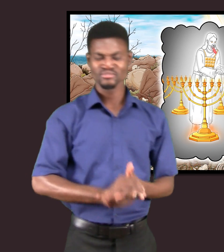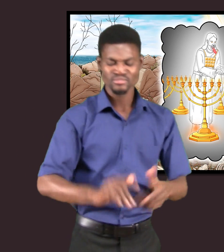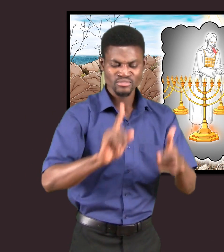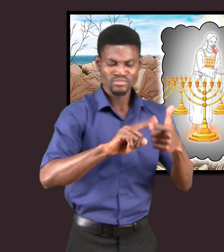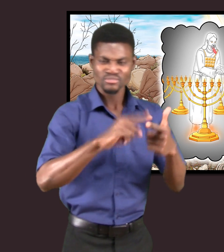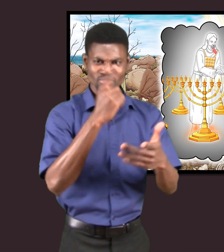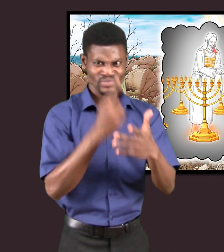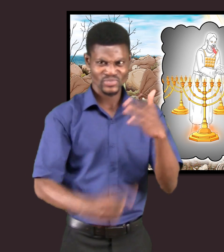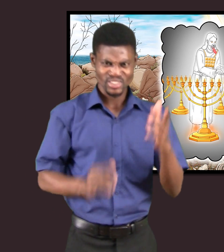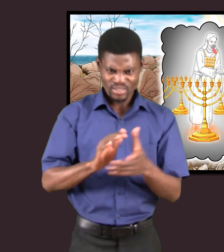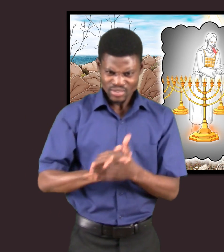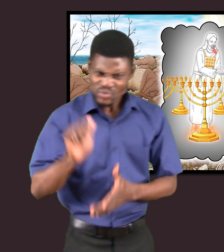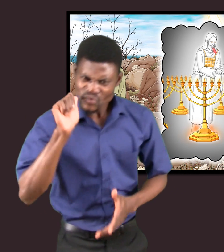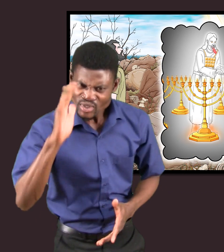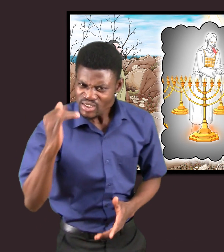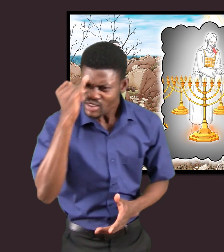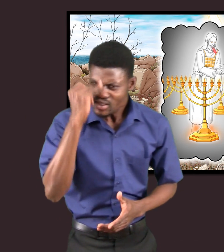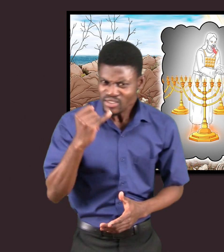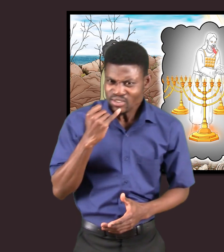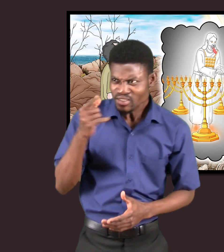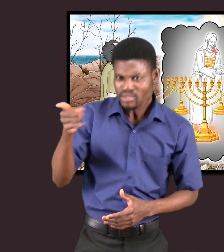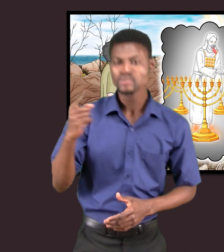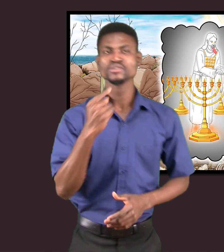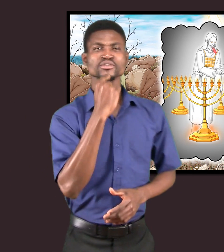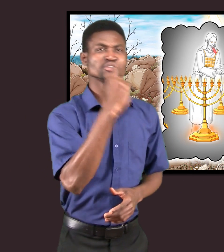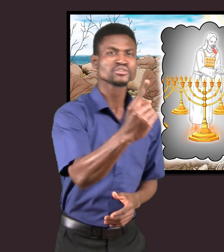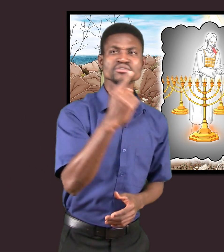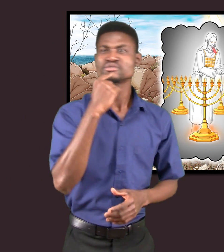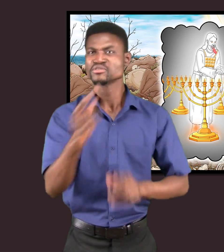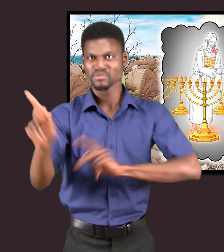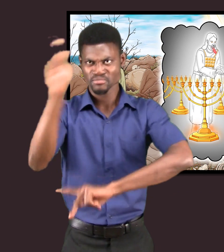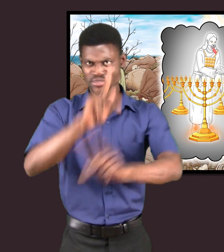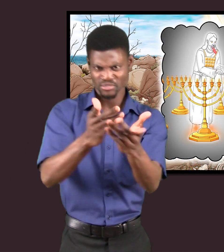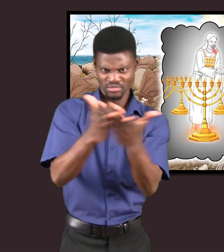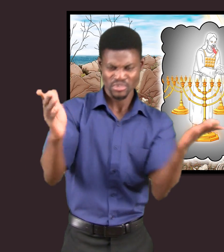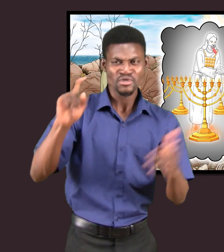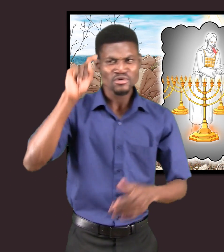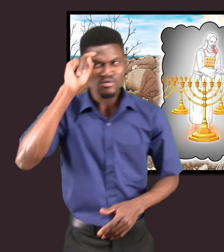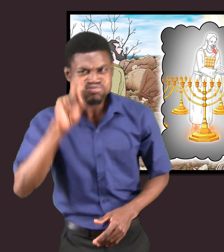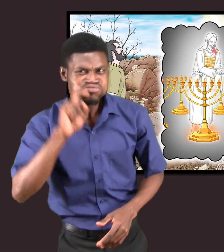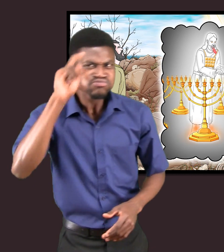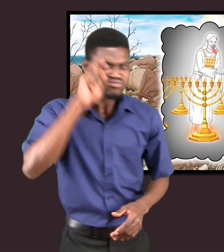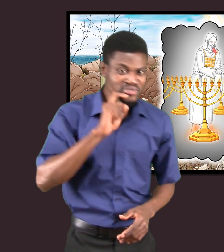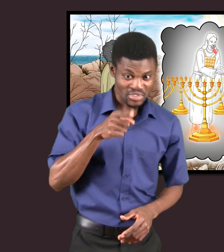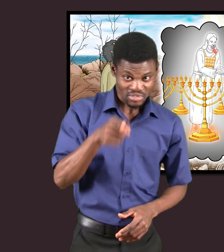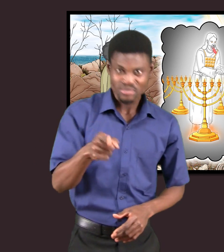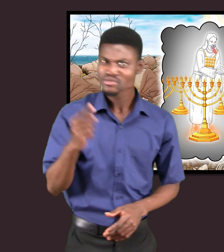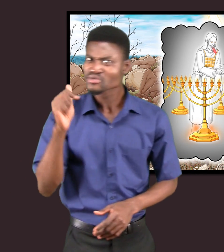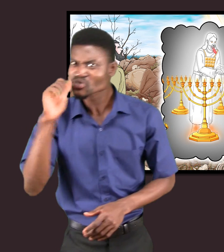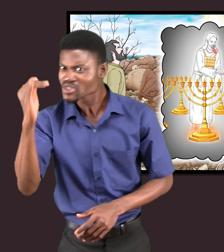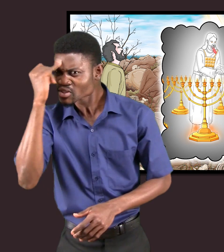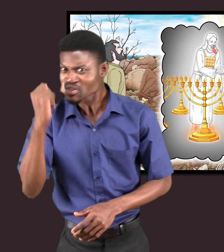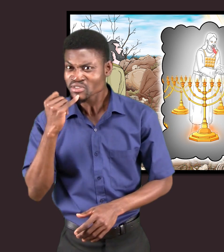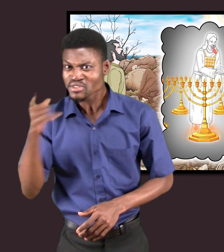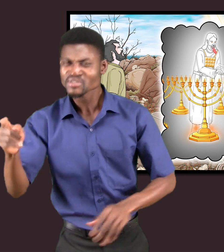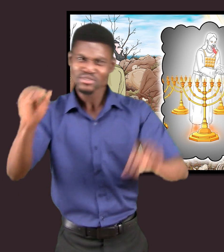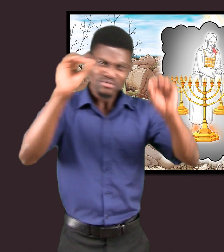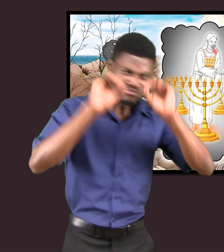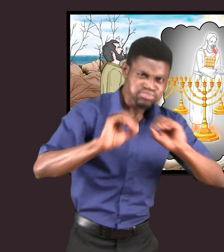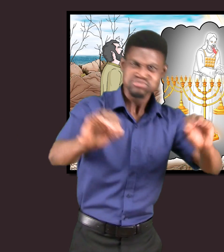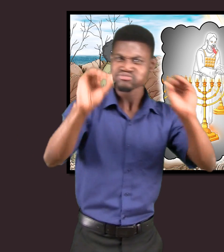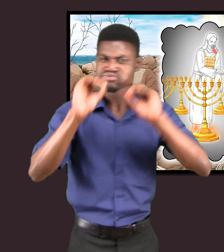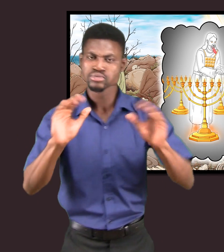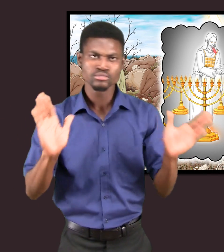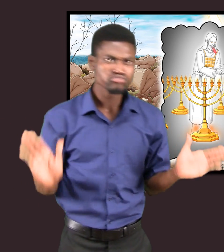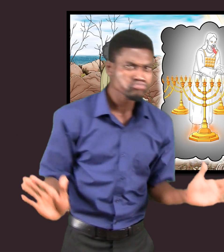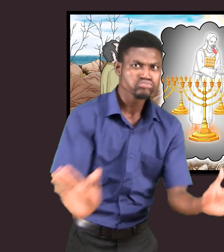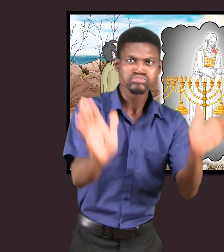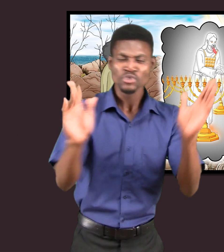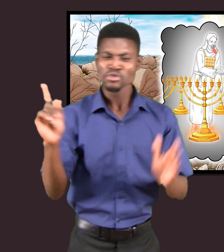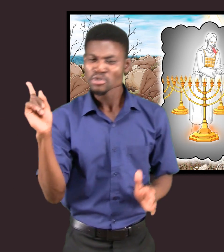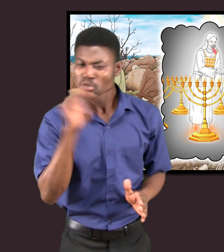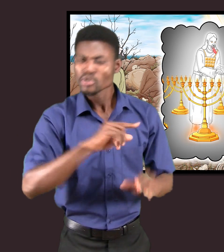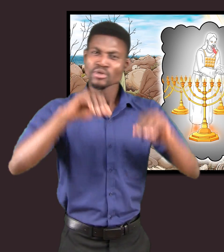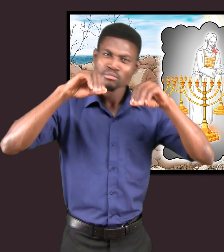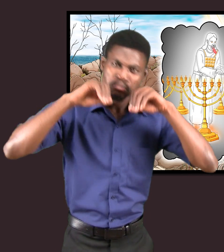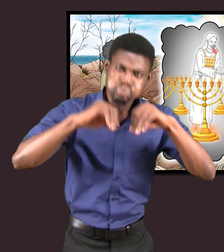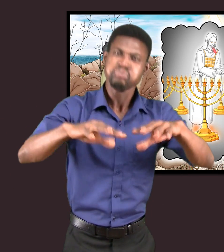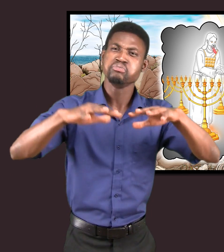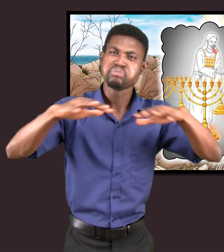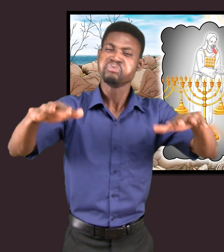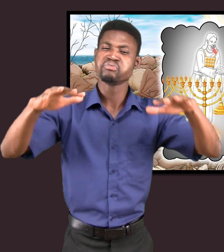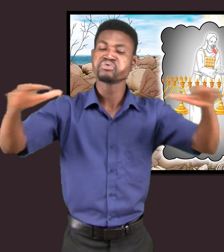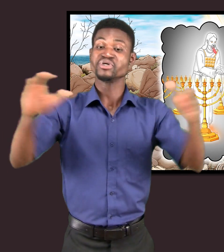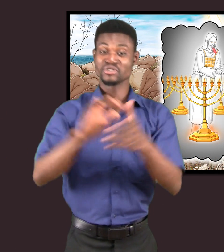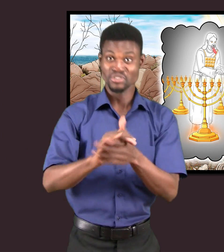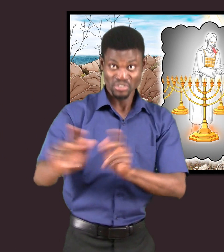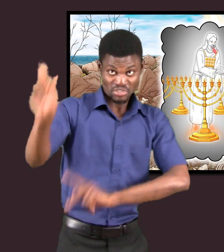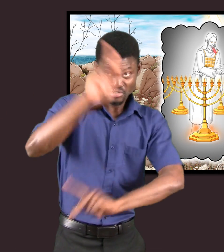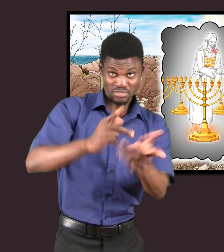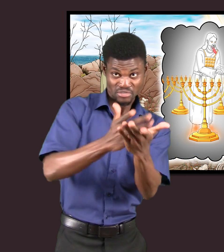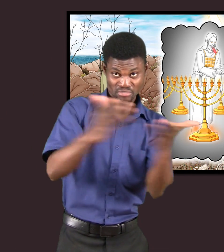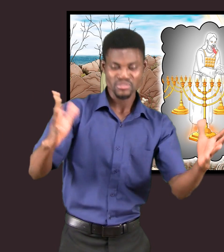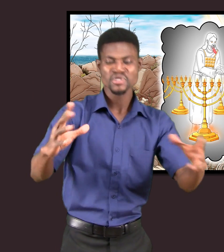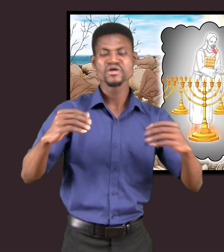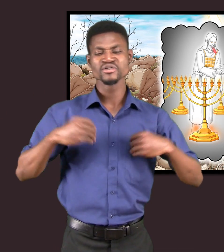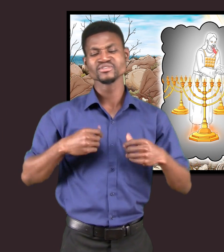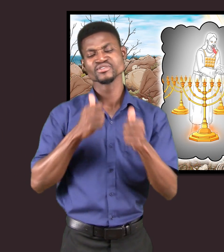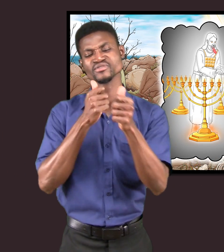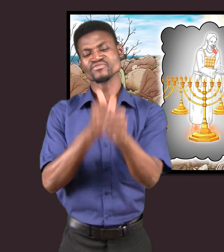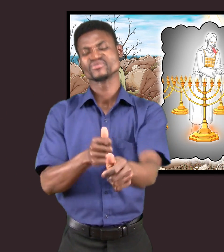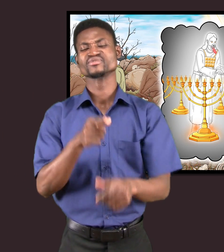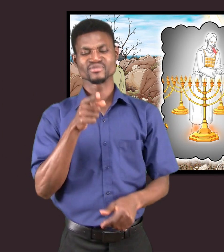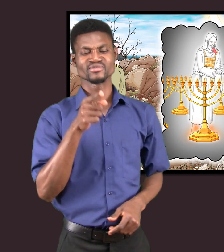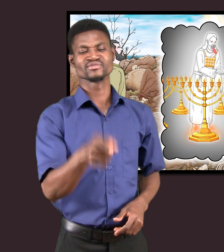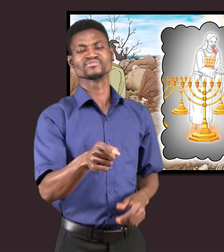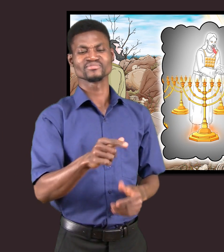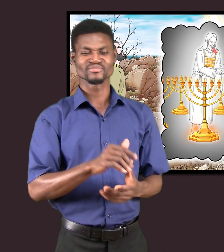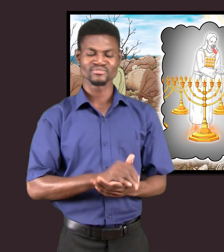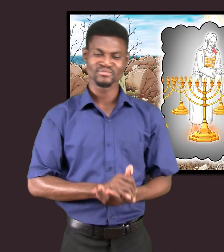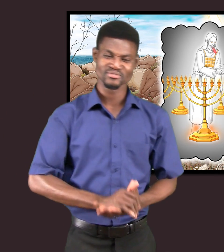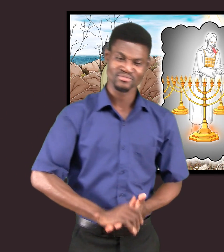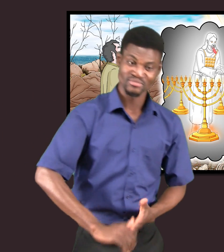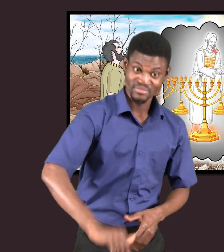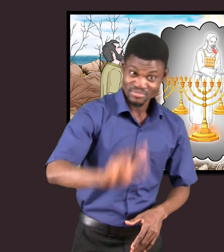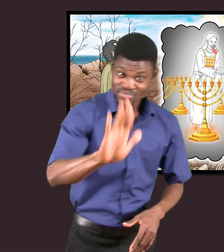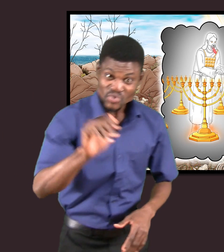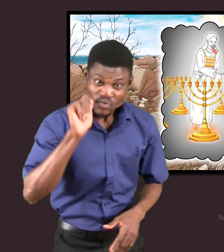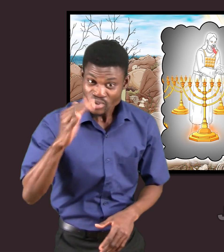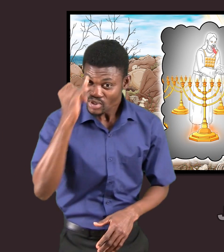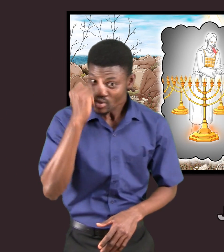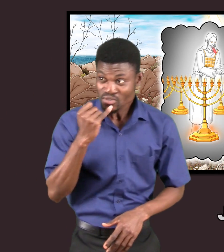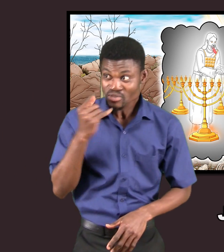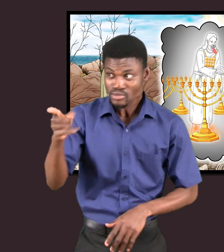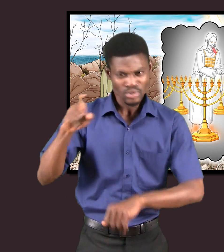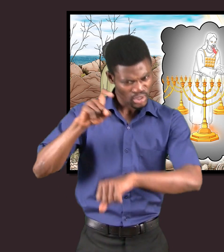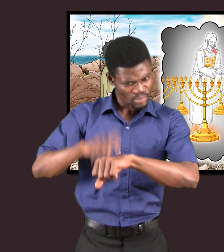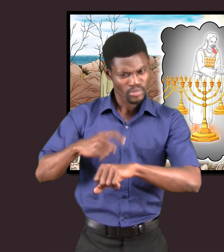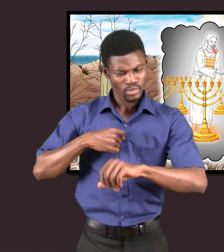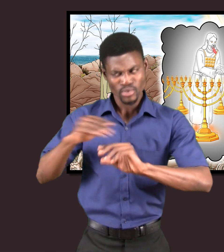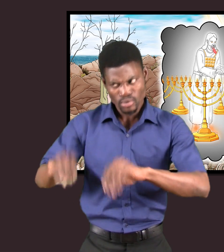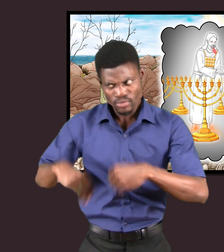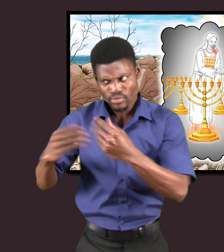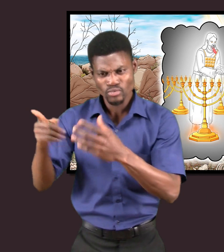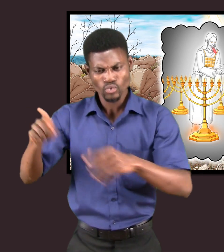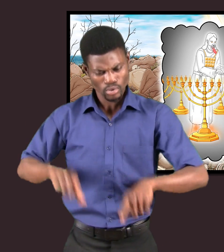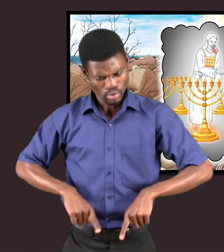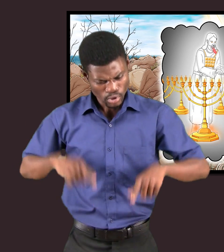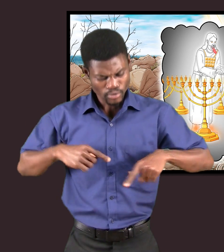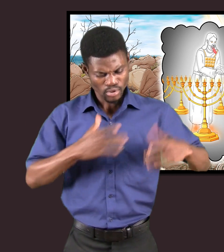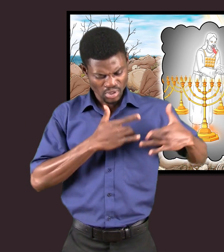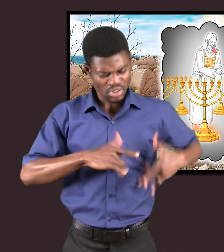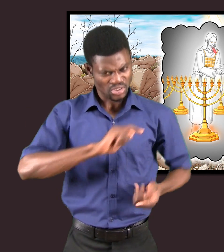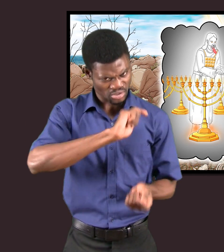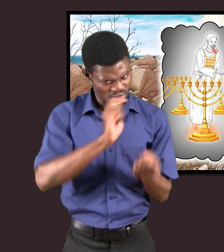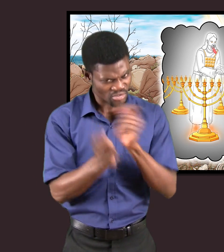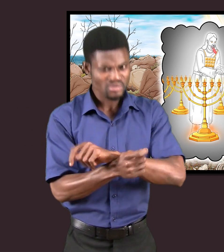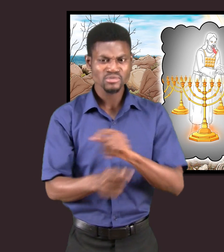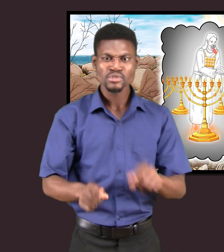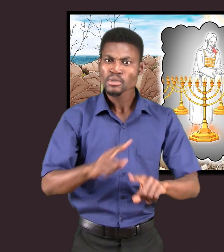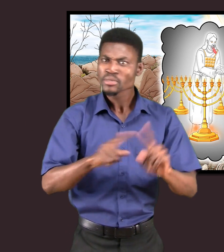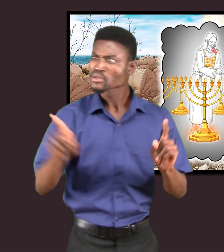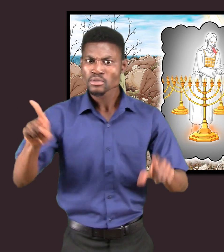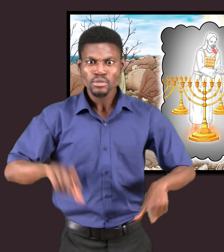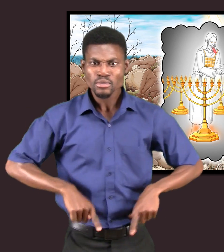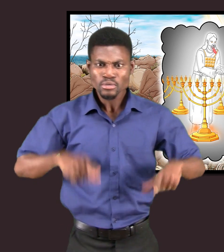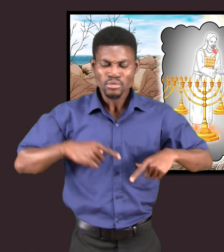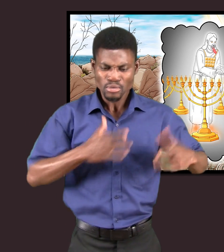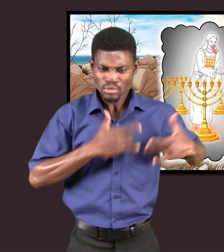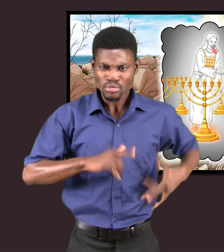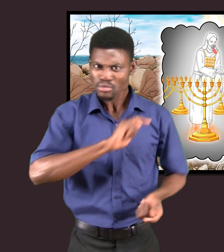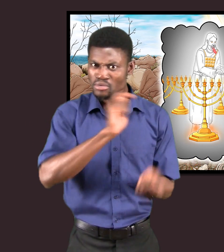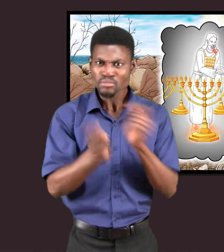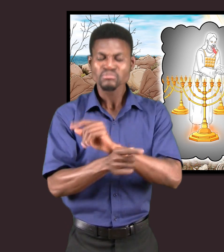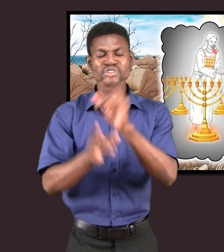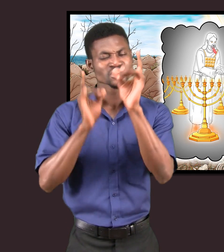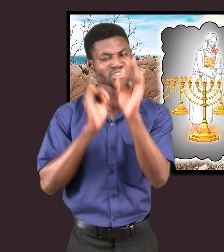Even though I have given her time to repent of her immorality, she is unwilling.